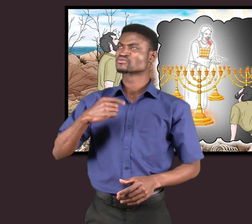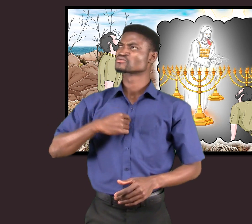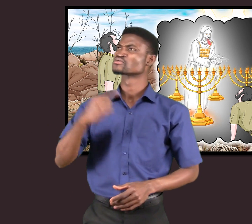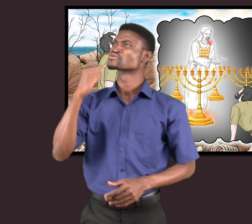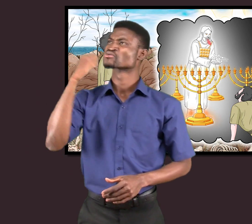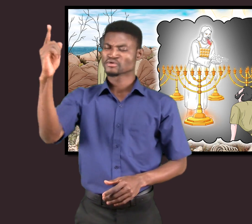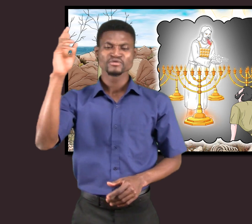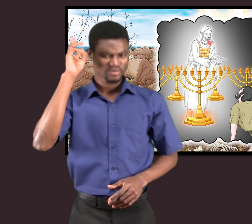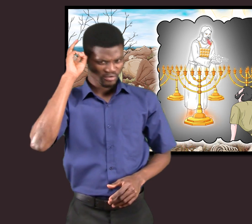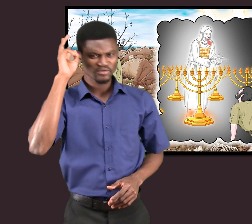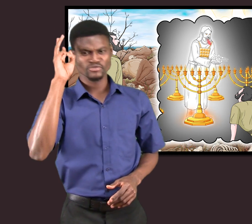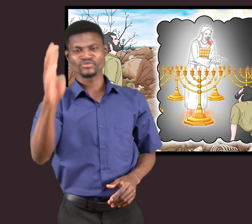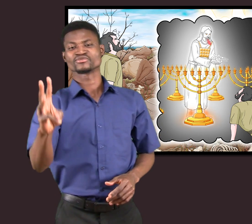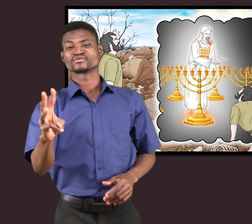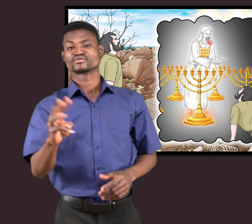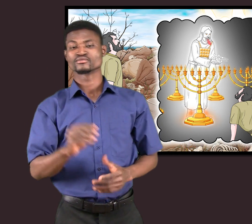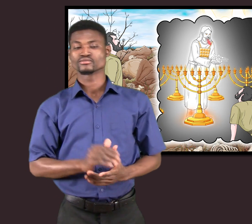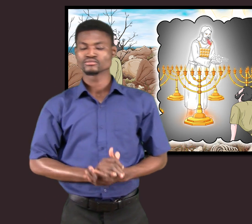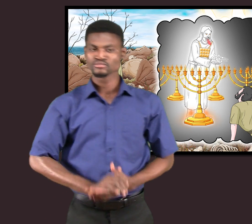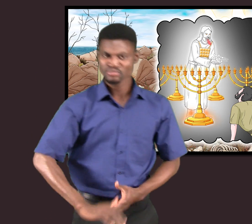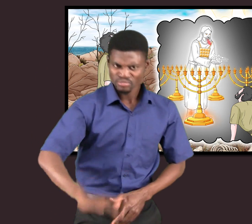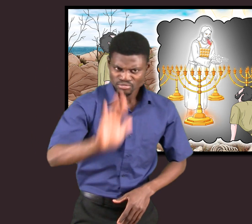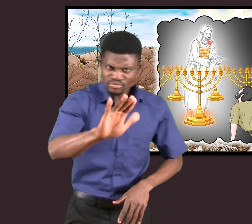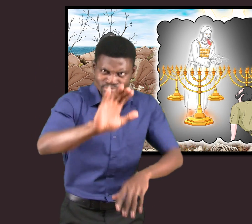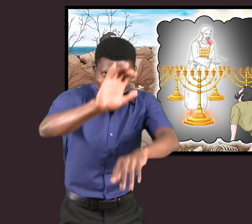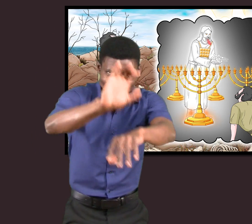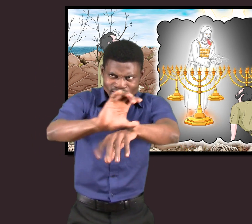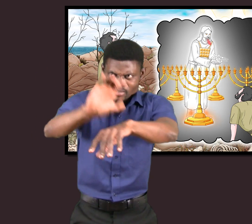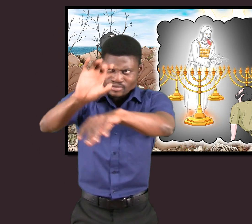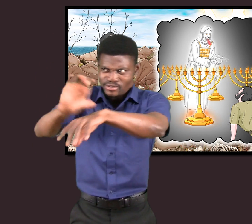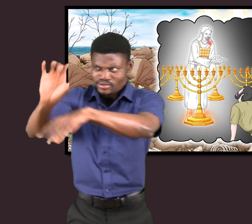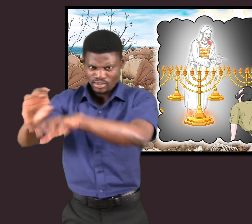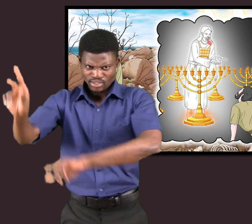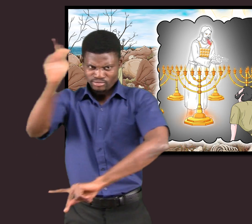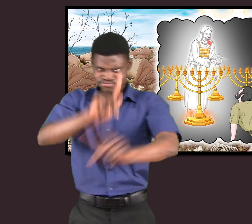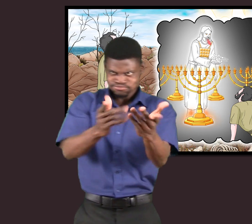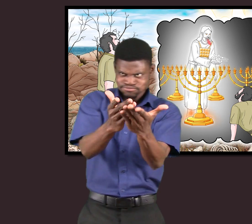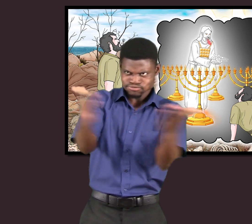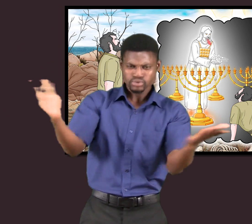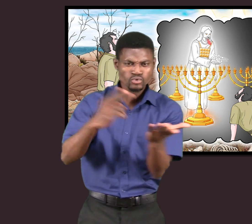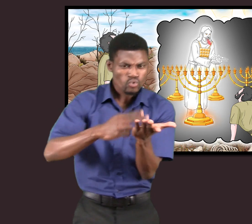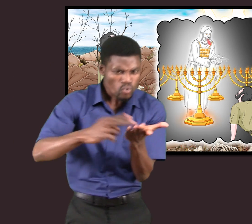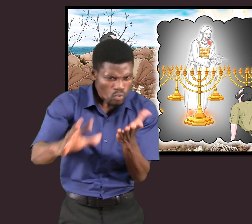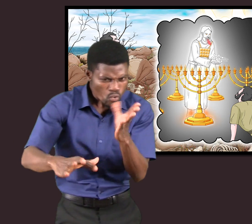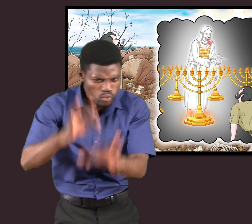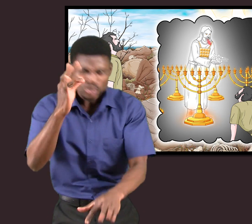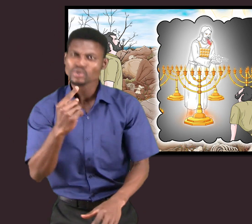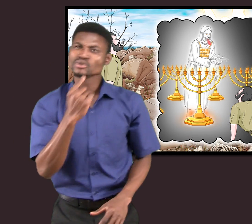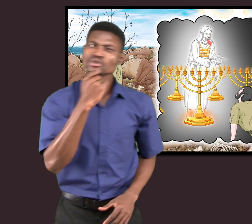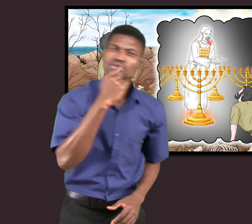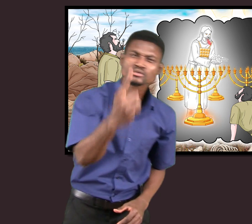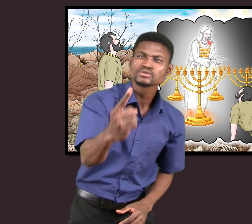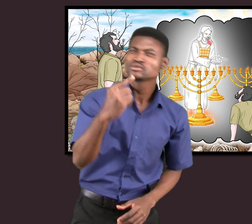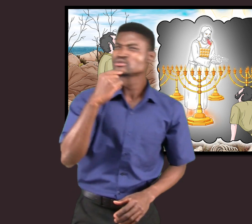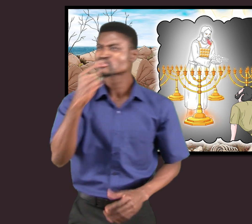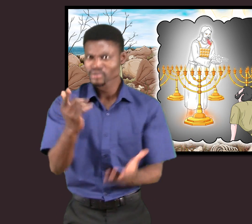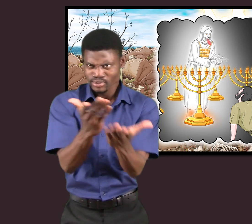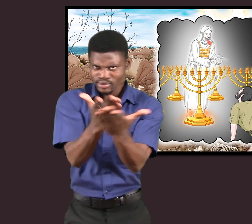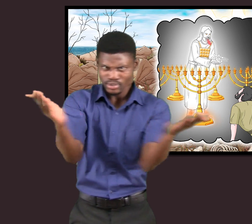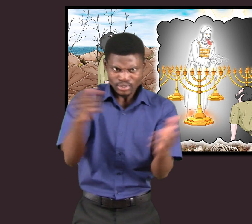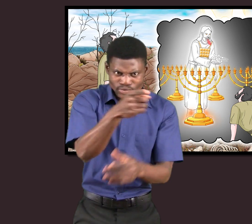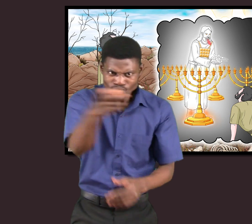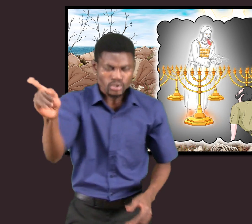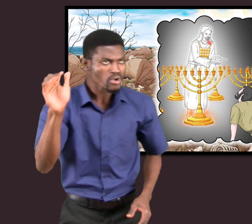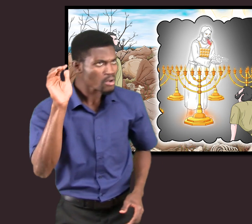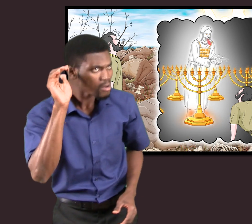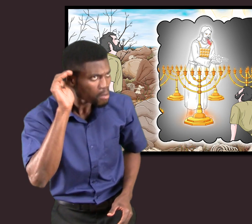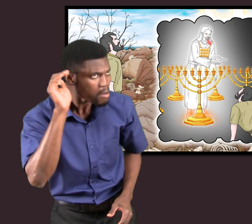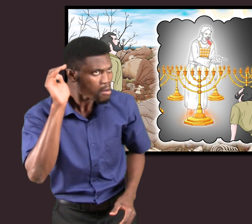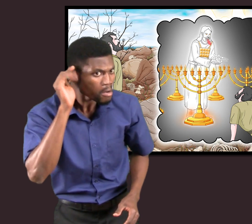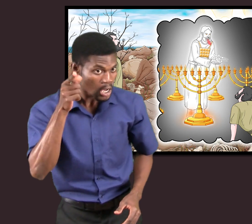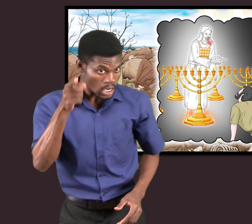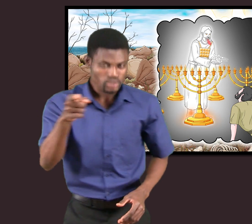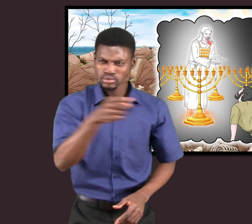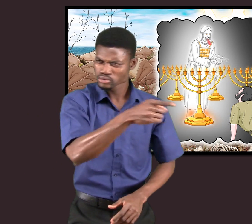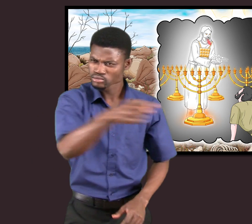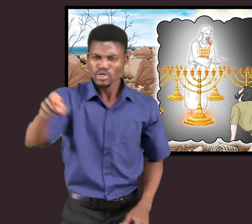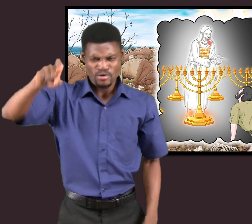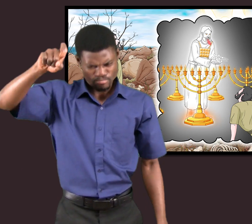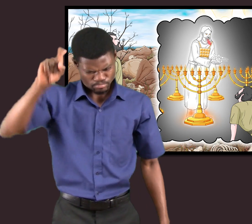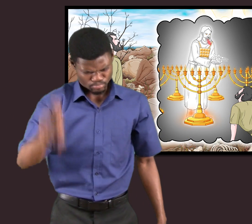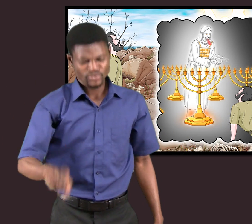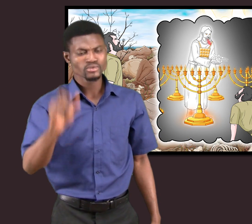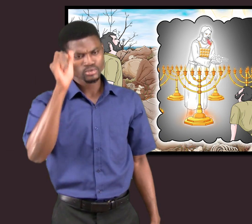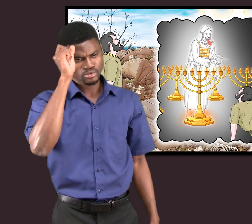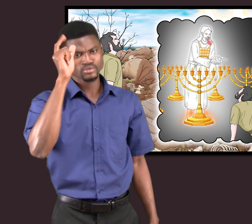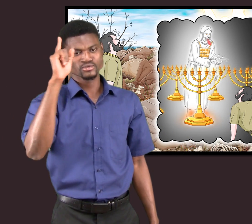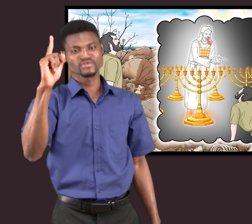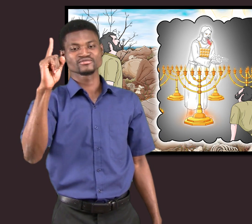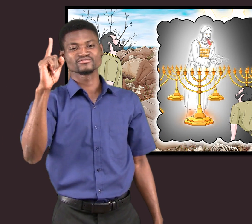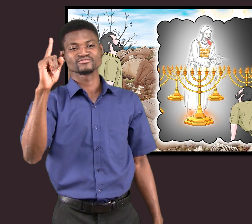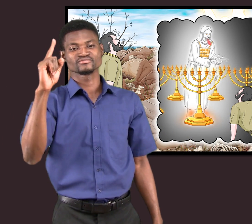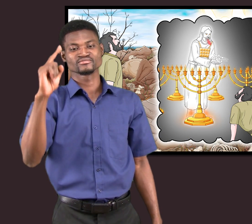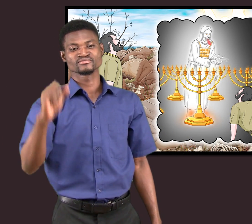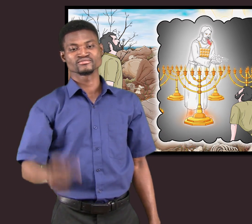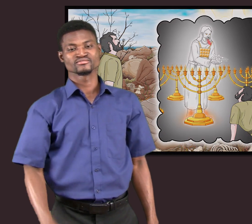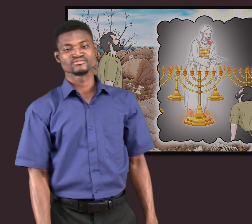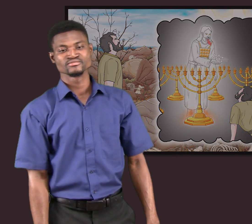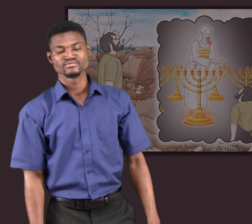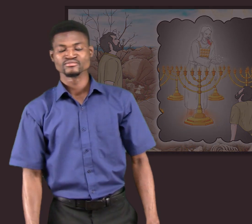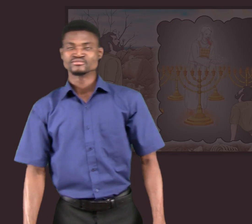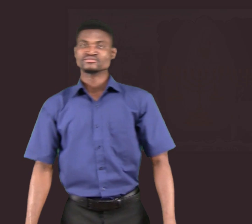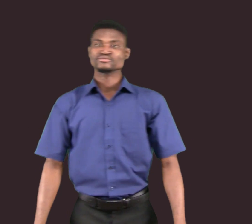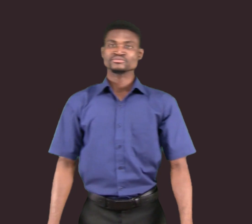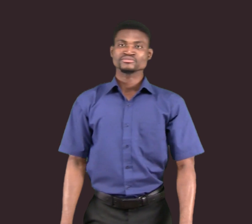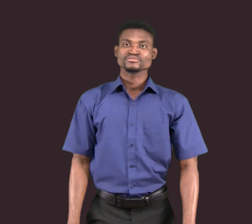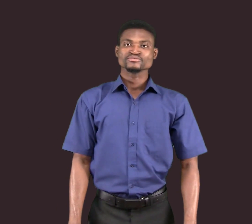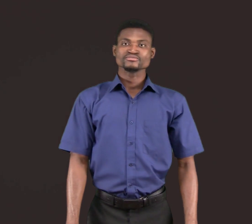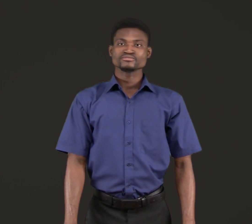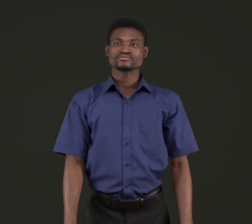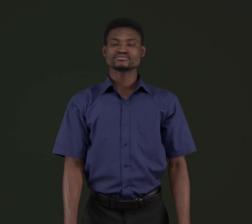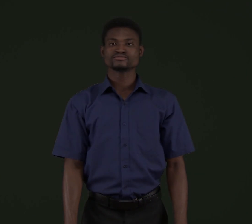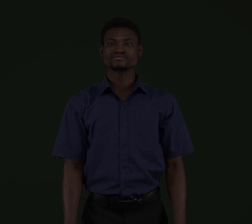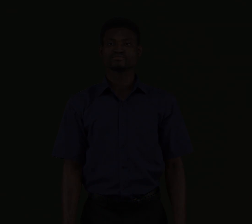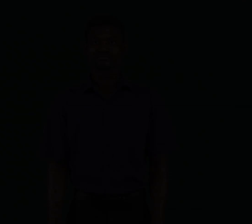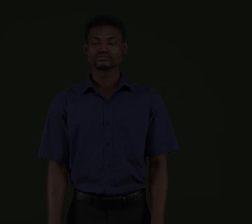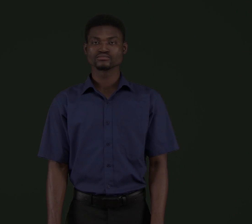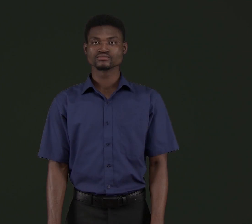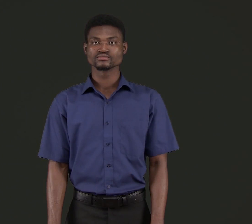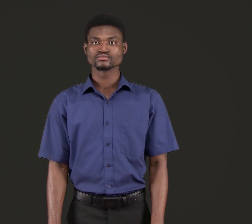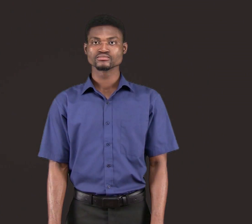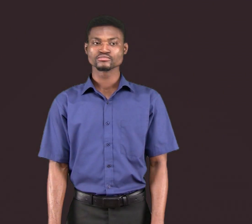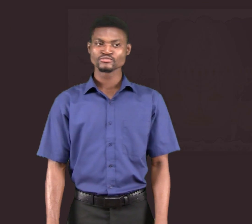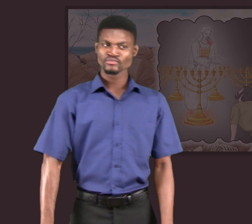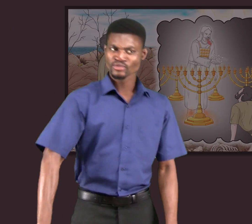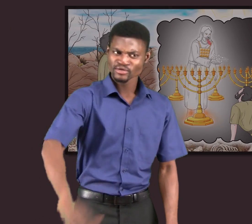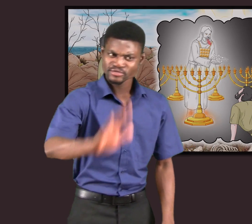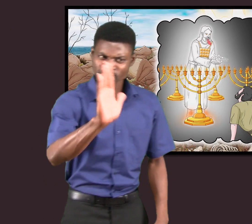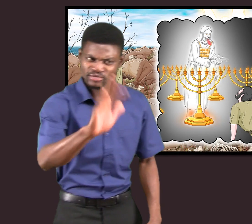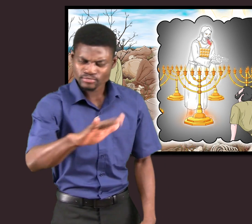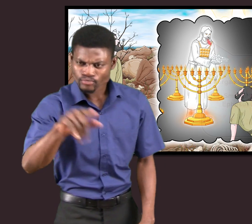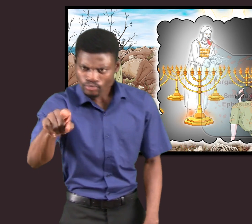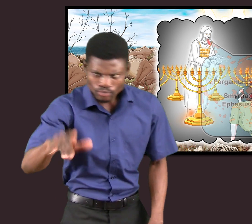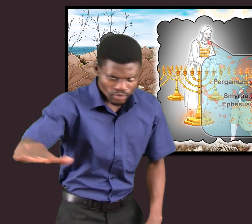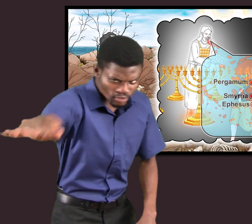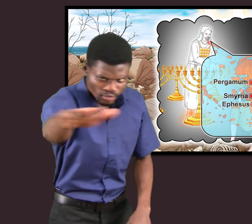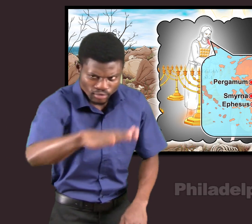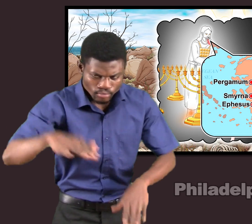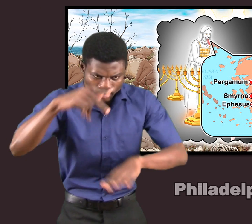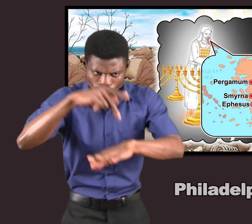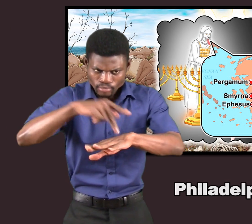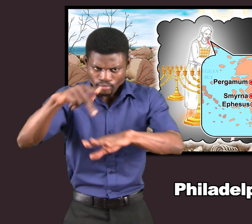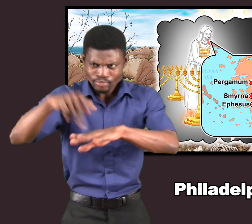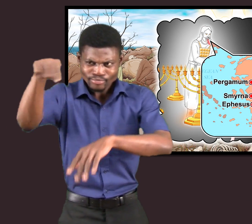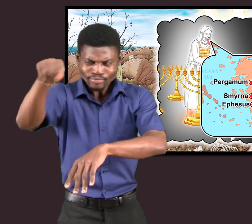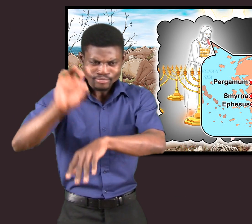He who has an ear, let him hear what the Spirit says to the churches.